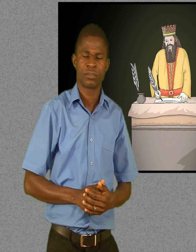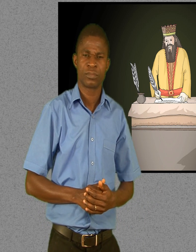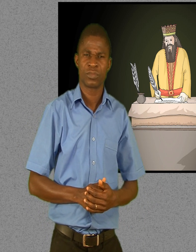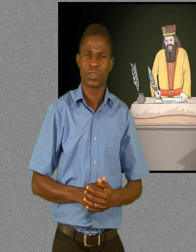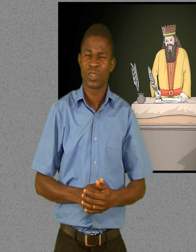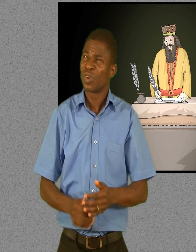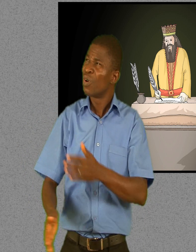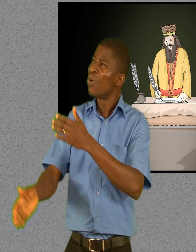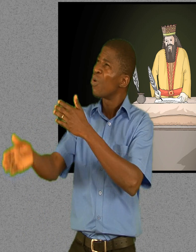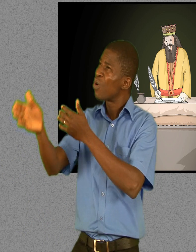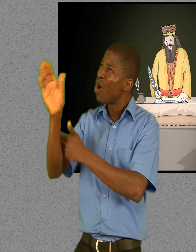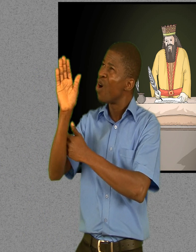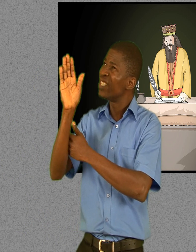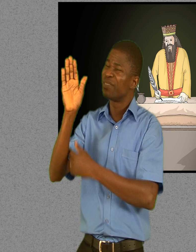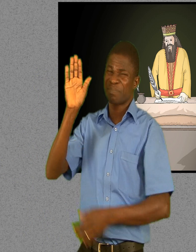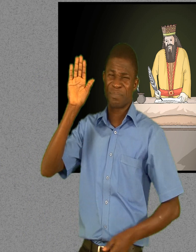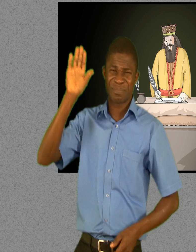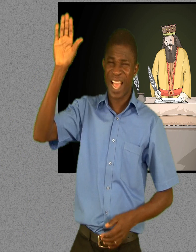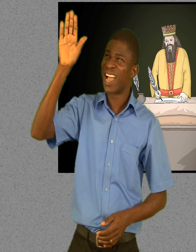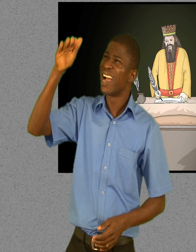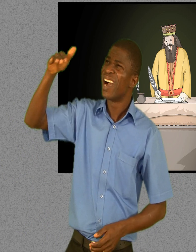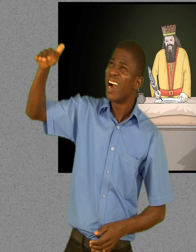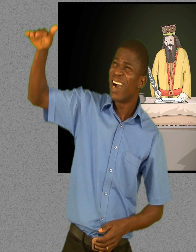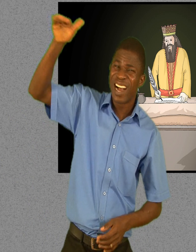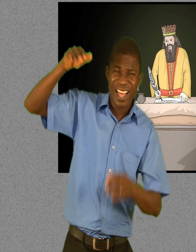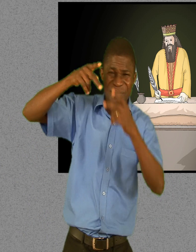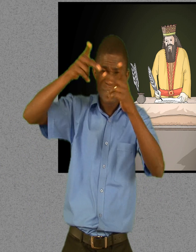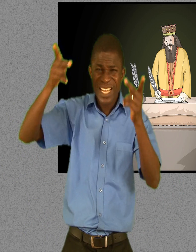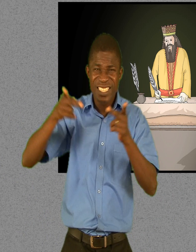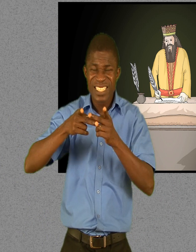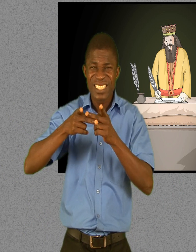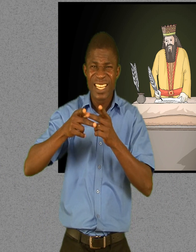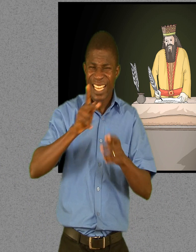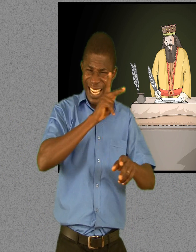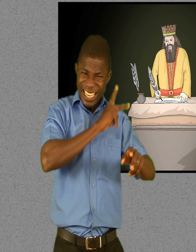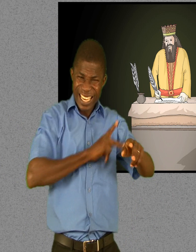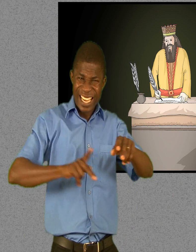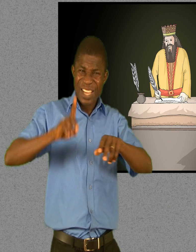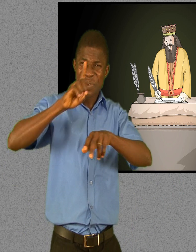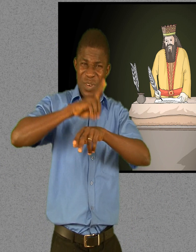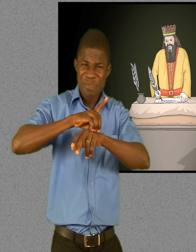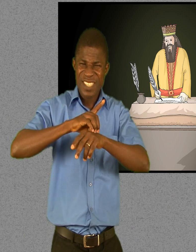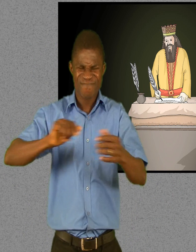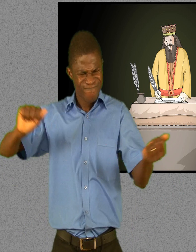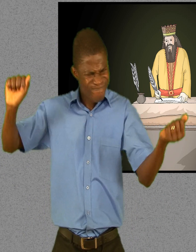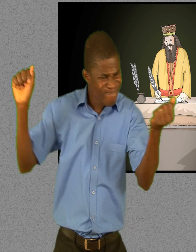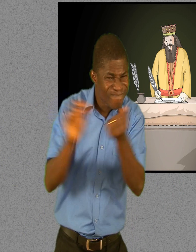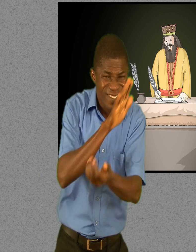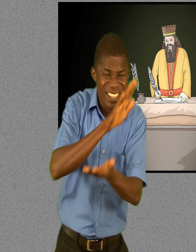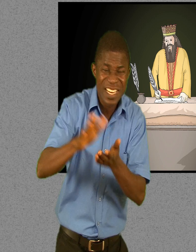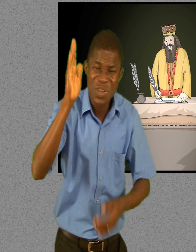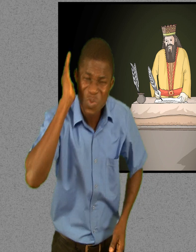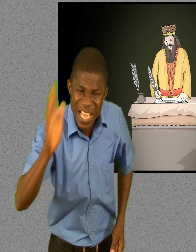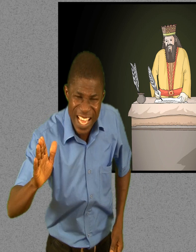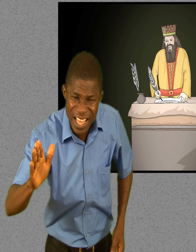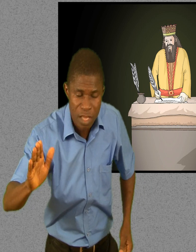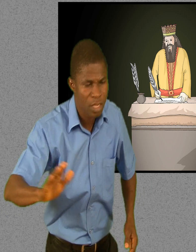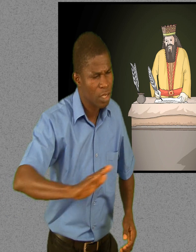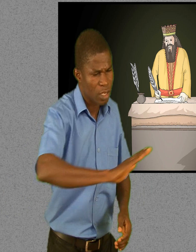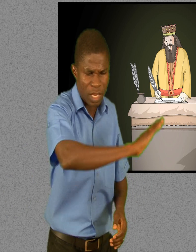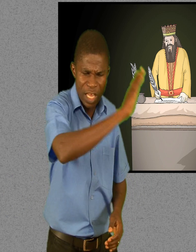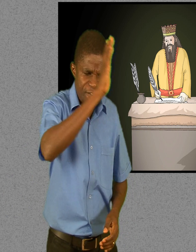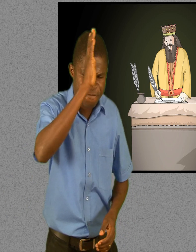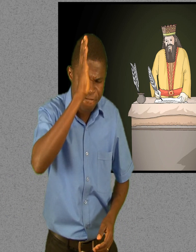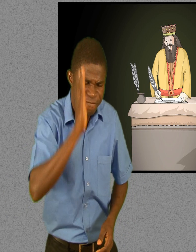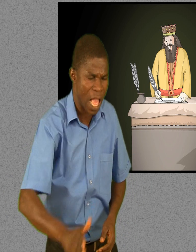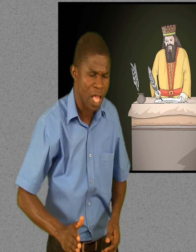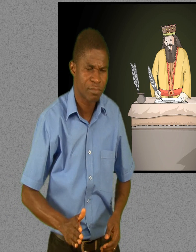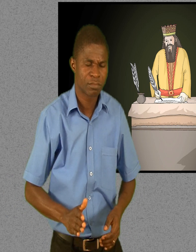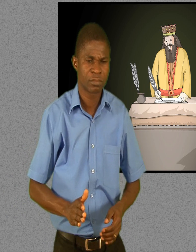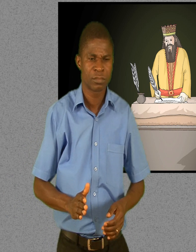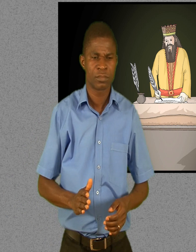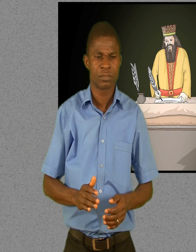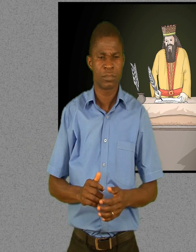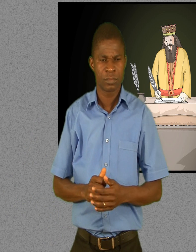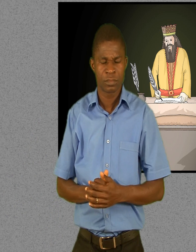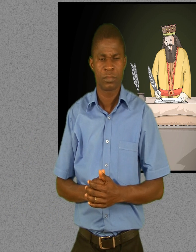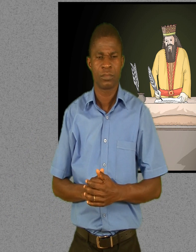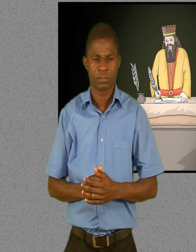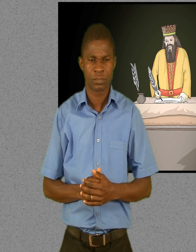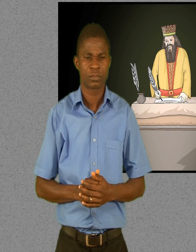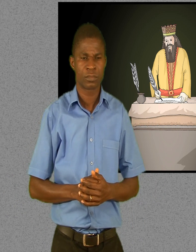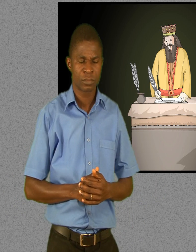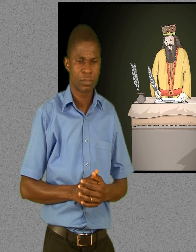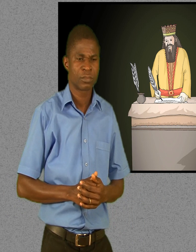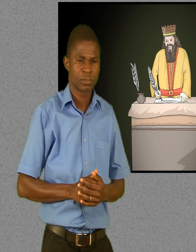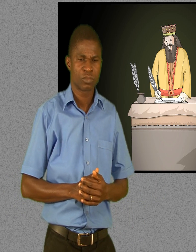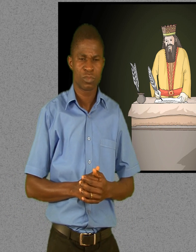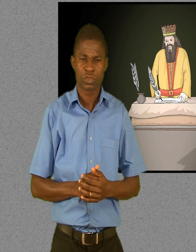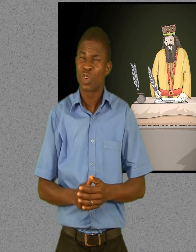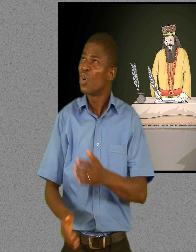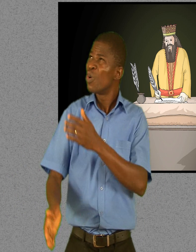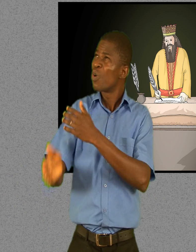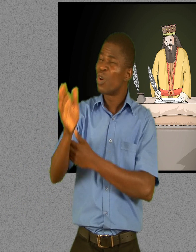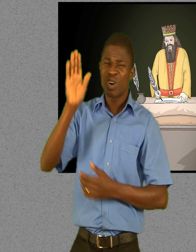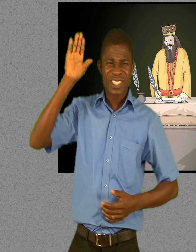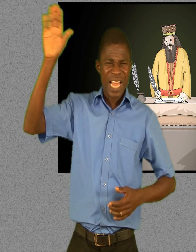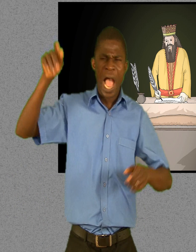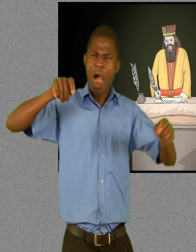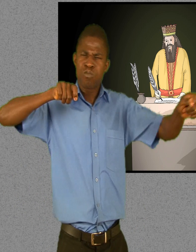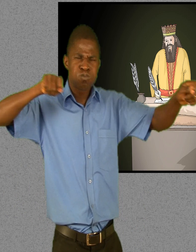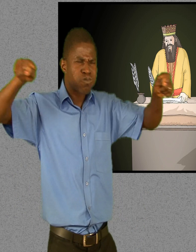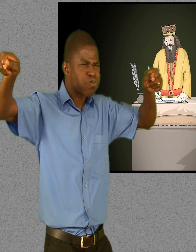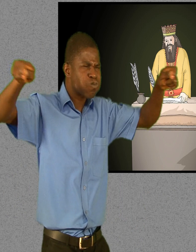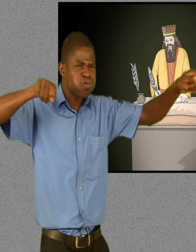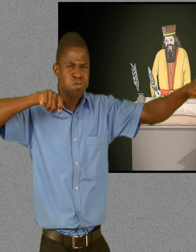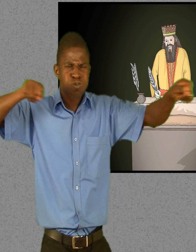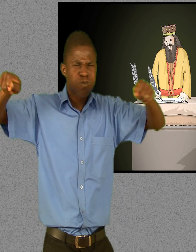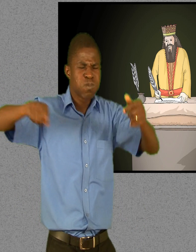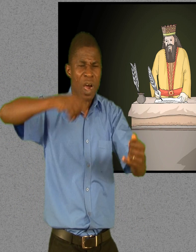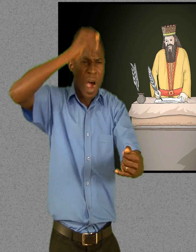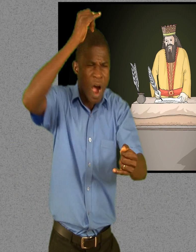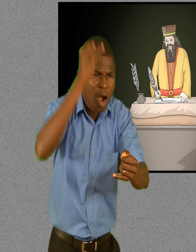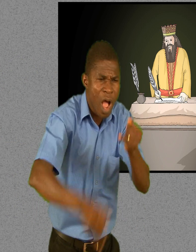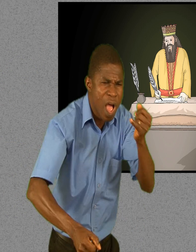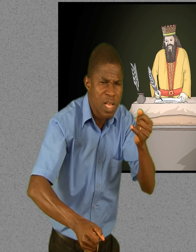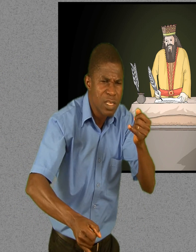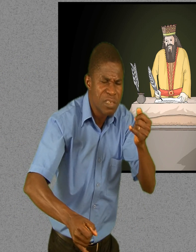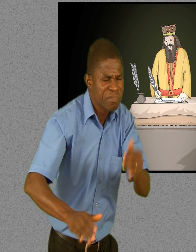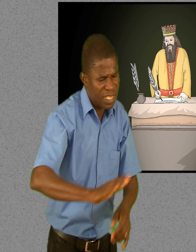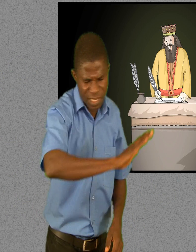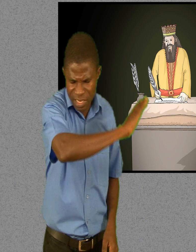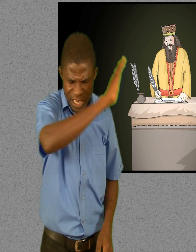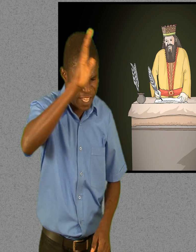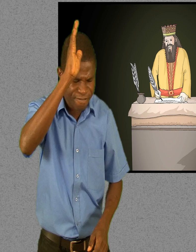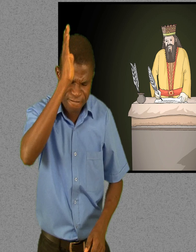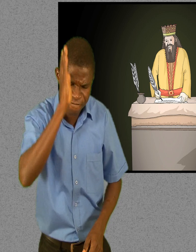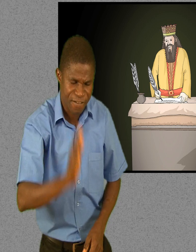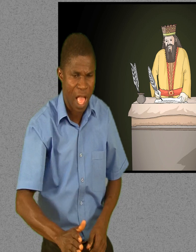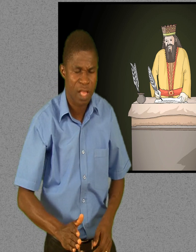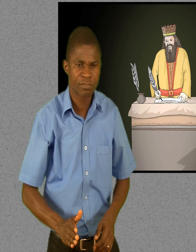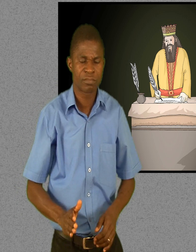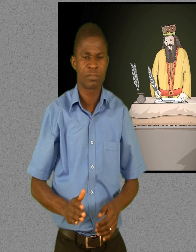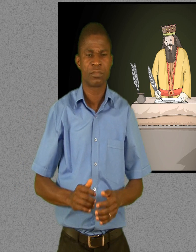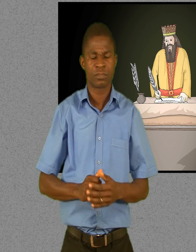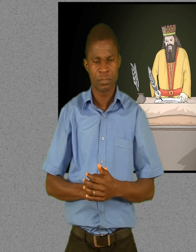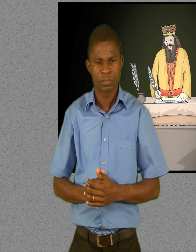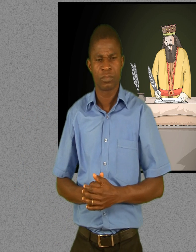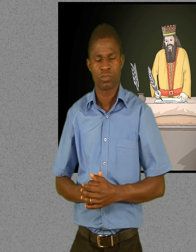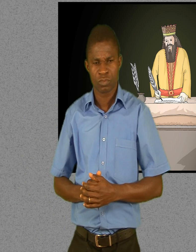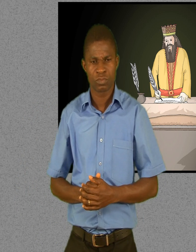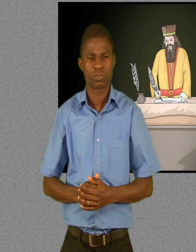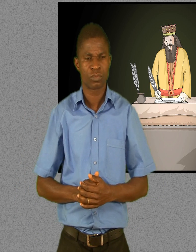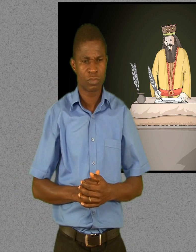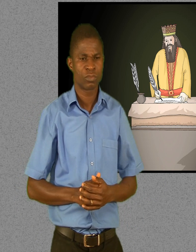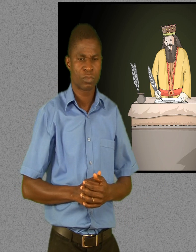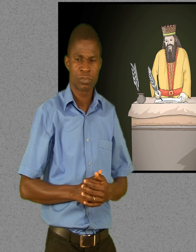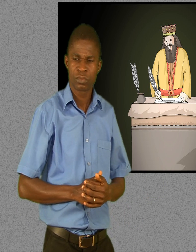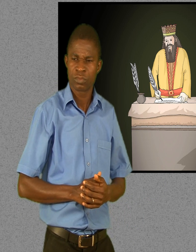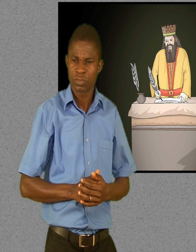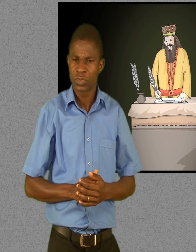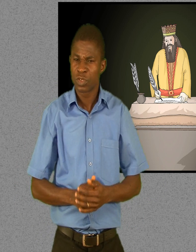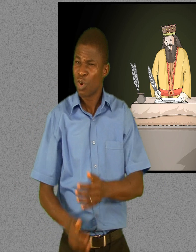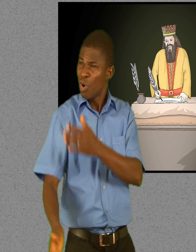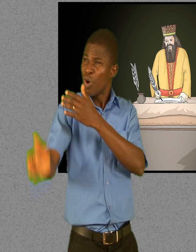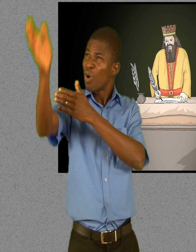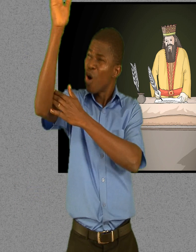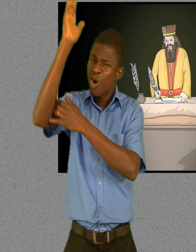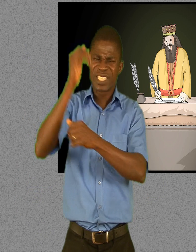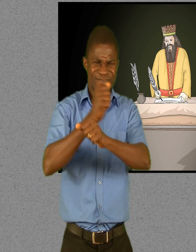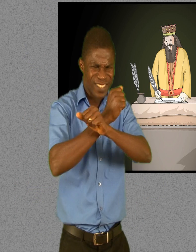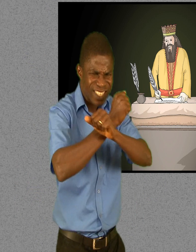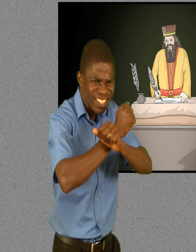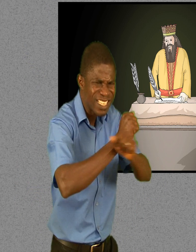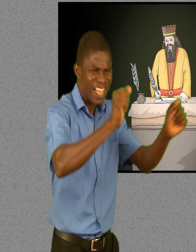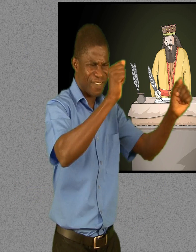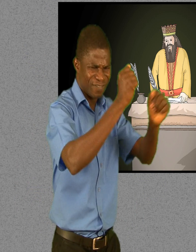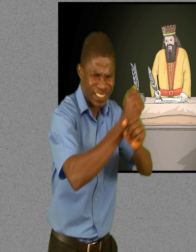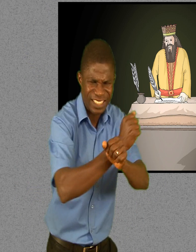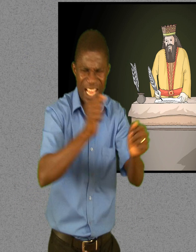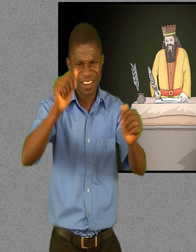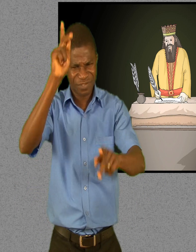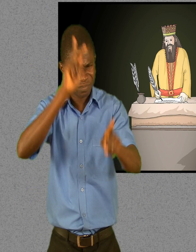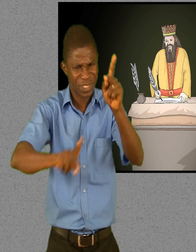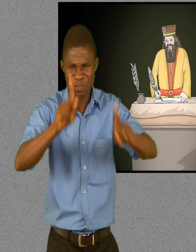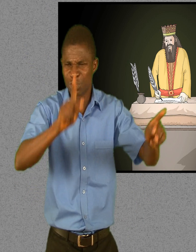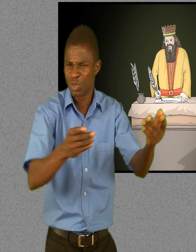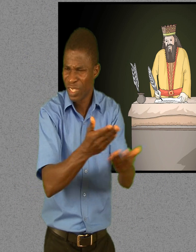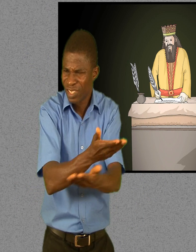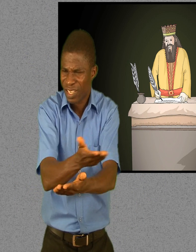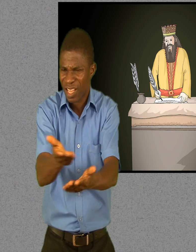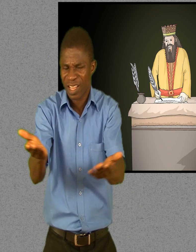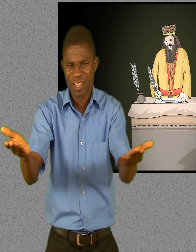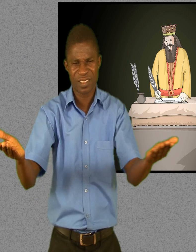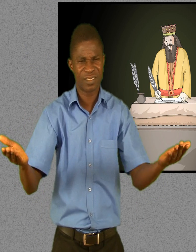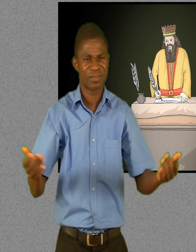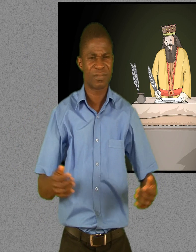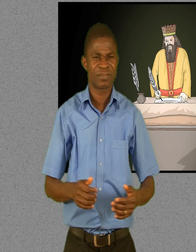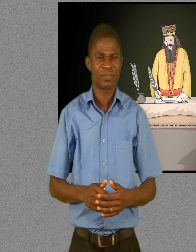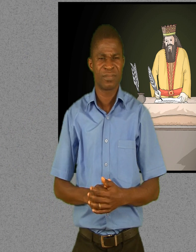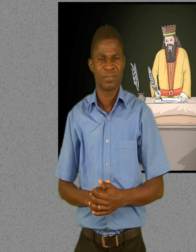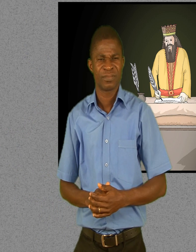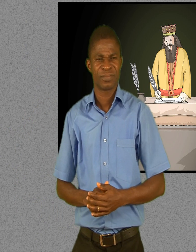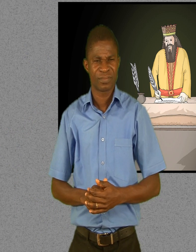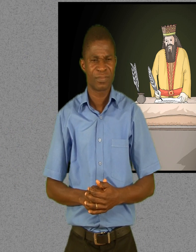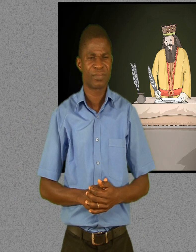His kingdom will never be destroyed, and His dominion will never end.